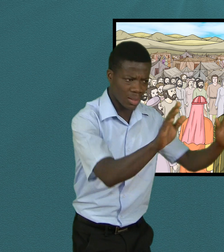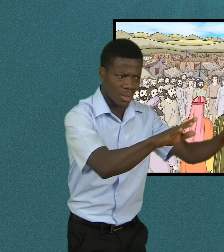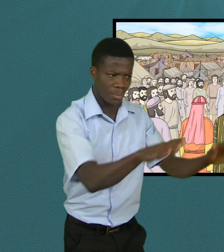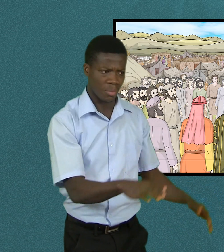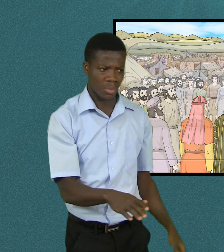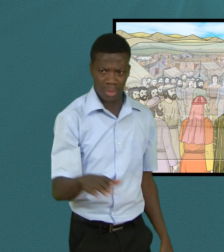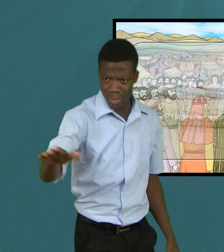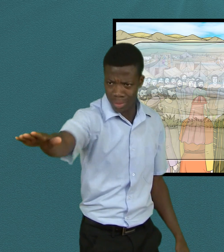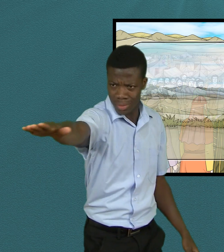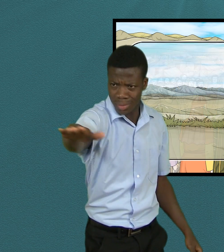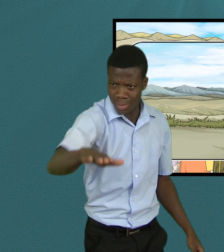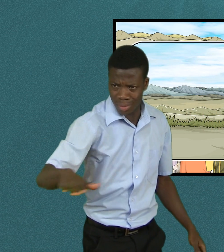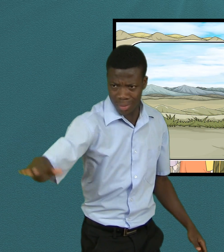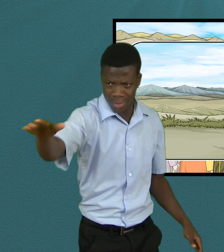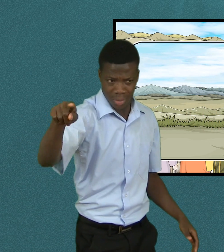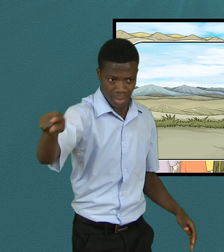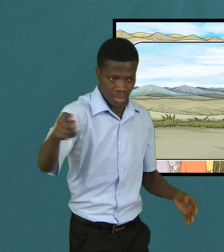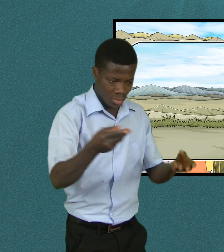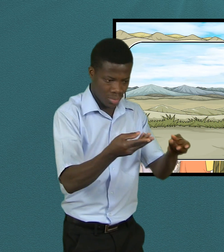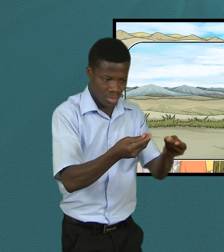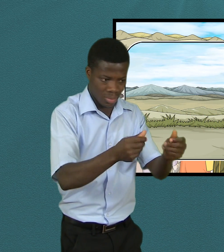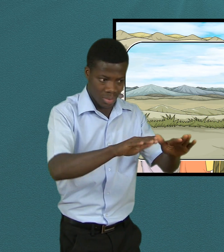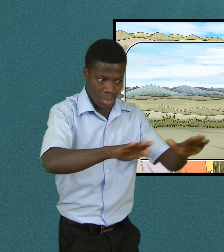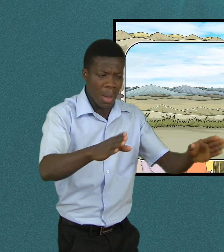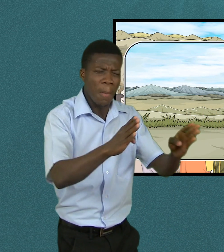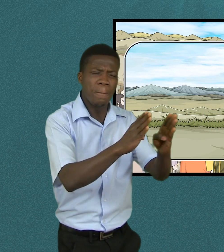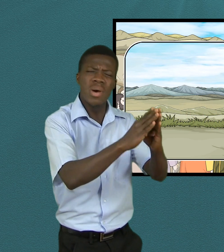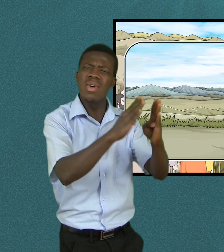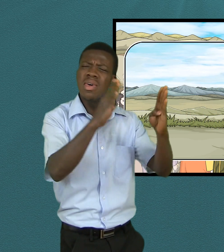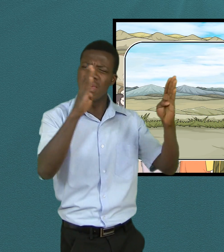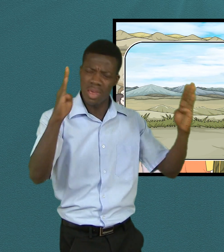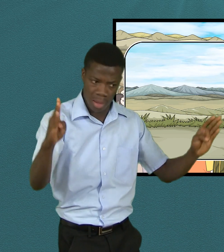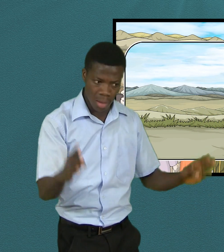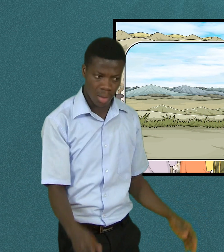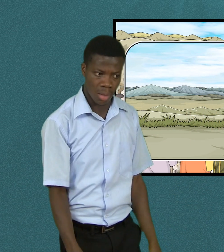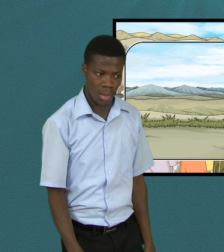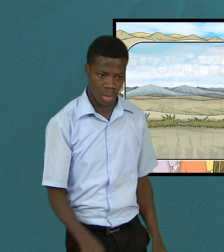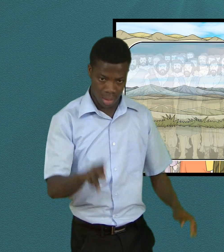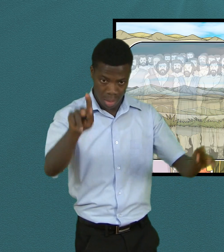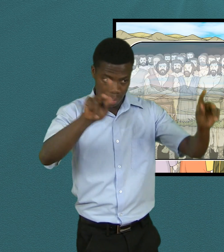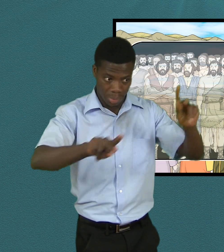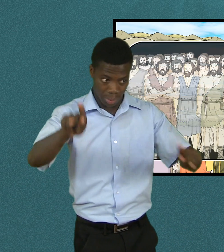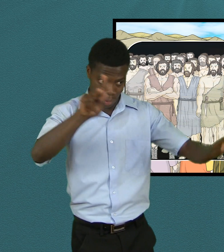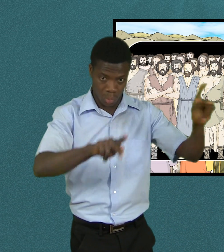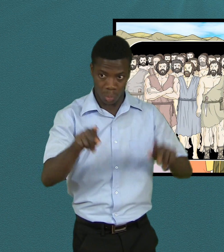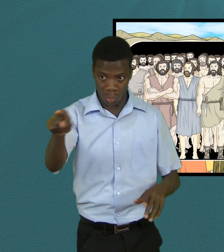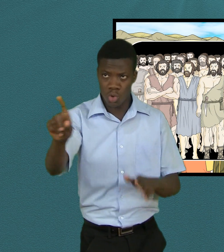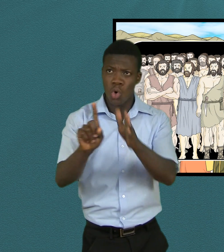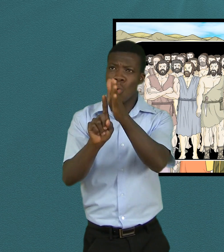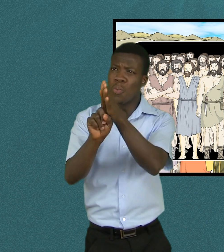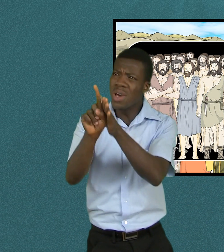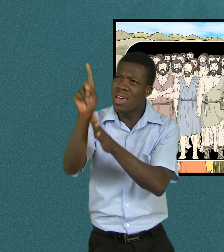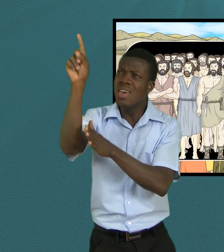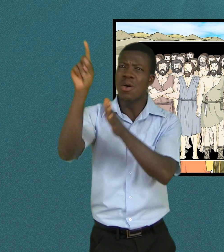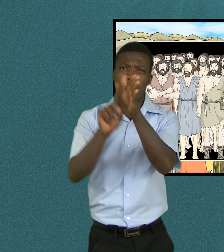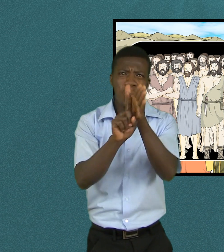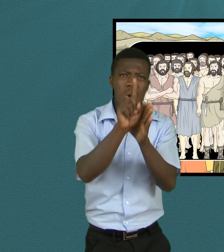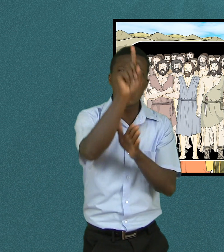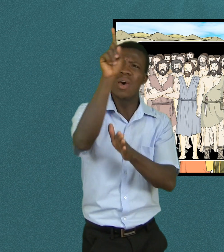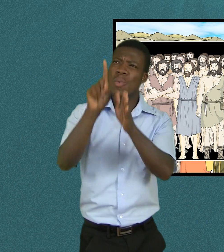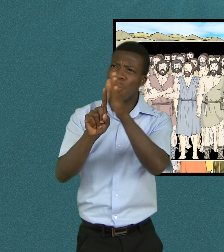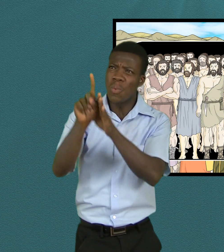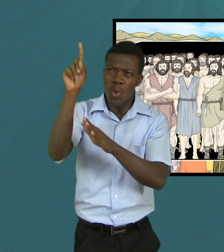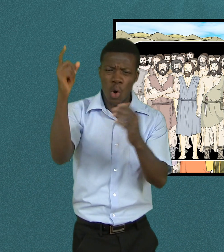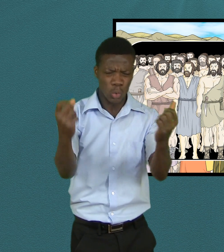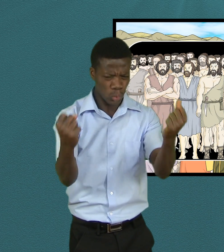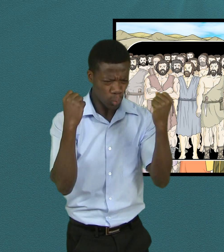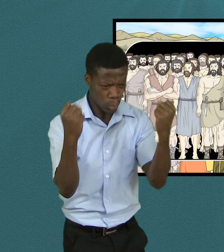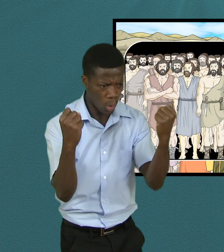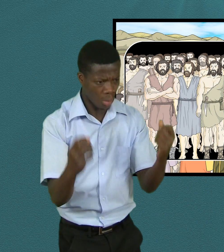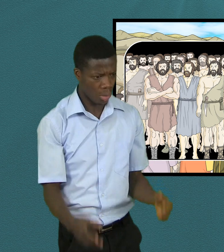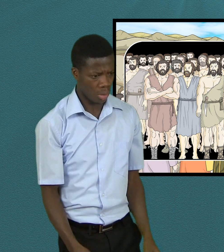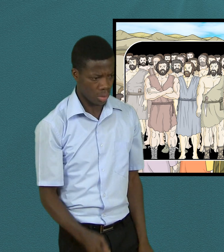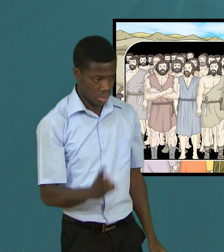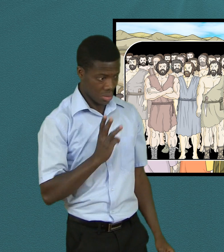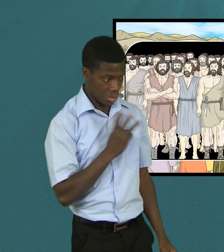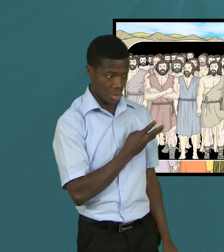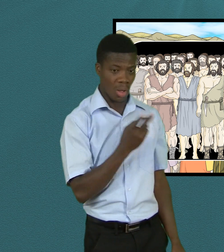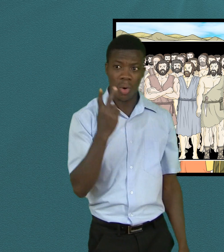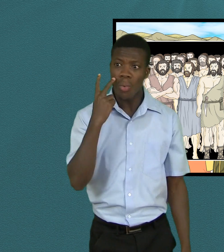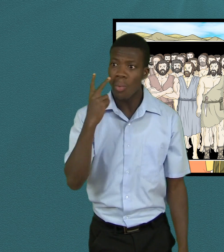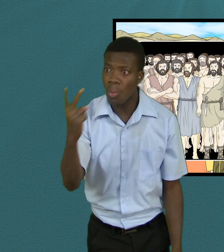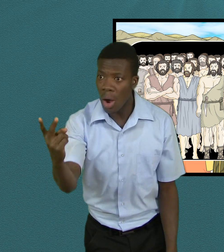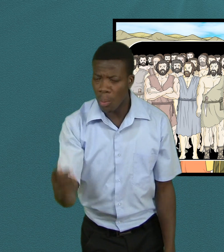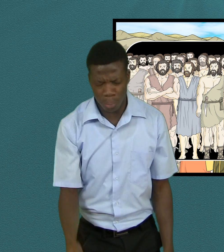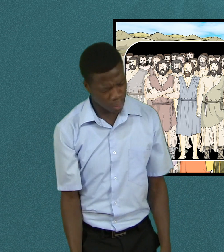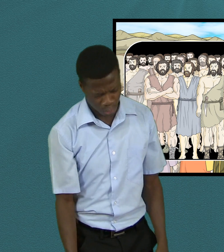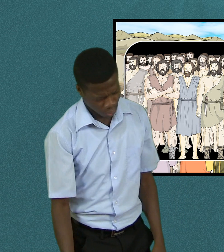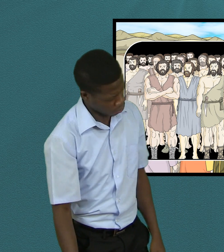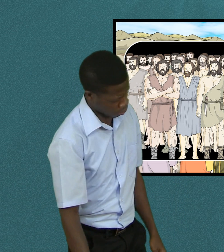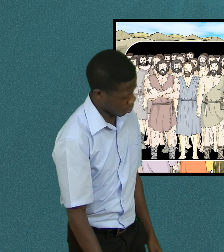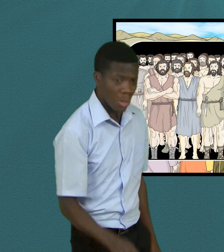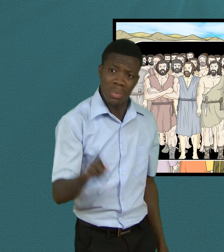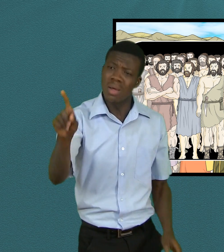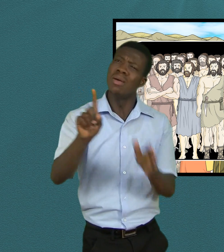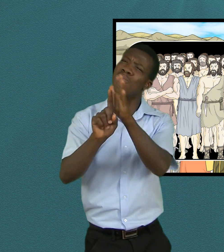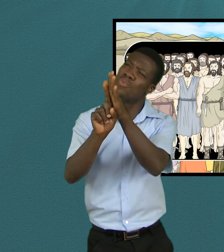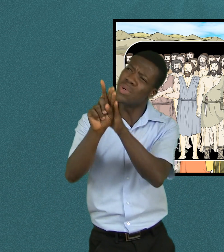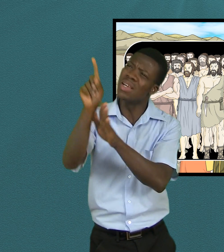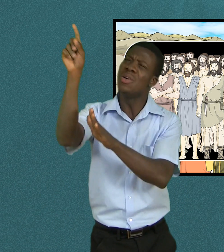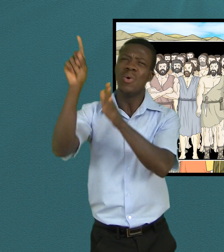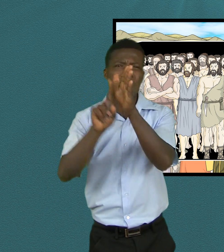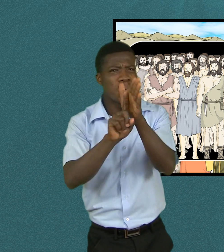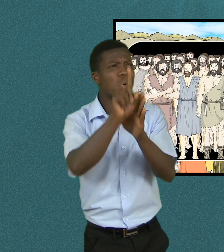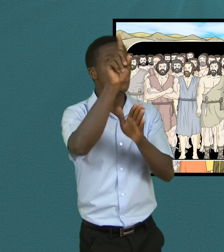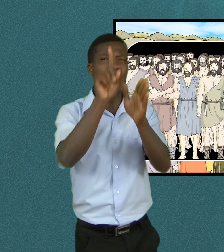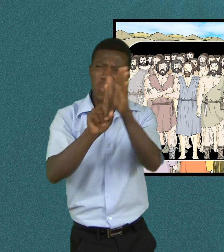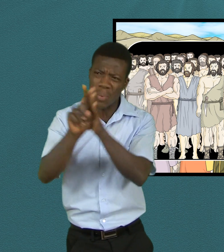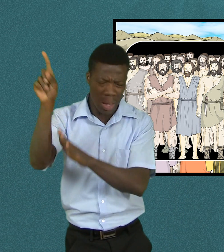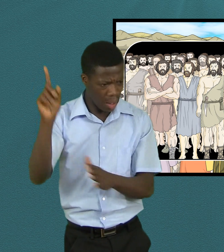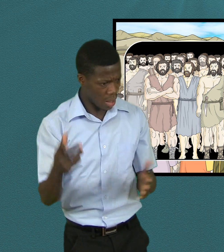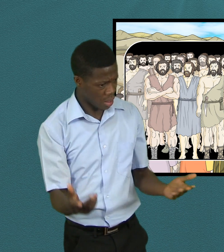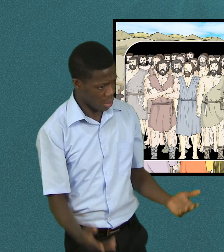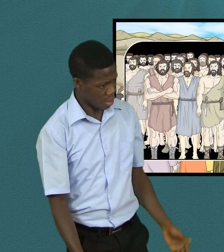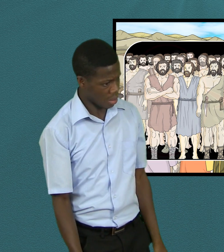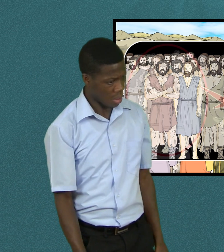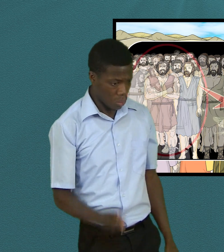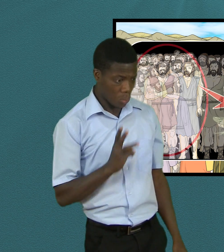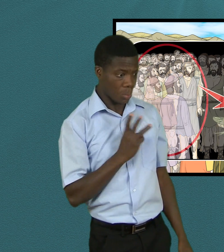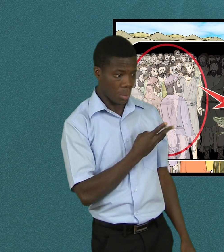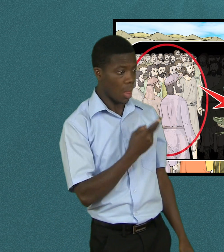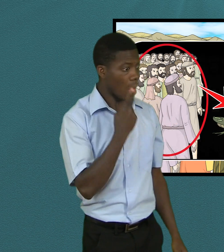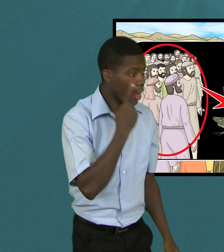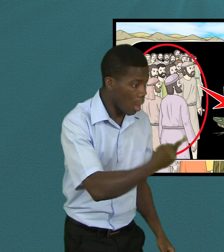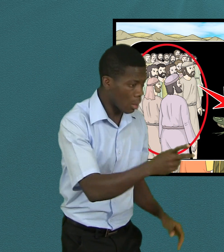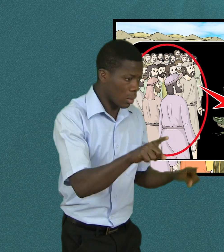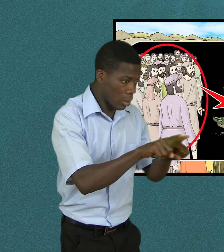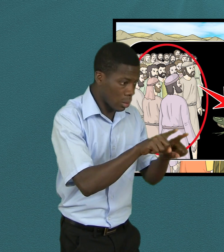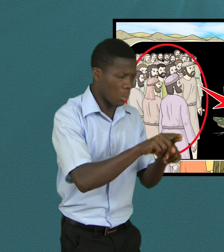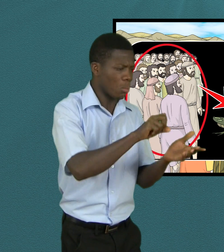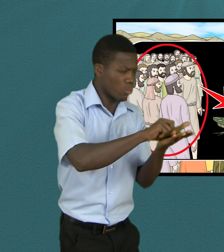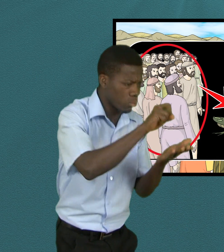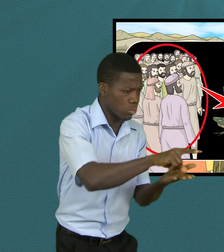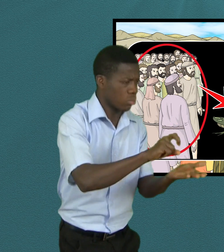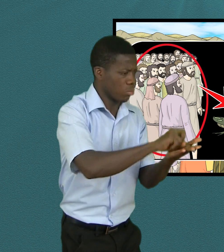We even saw the Nephilim there—the descendants of Anak that come from the Nephilim!